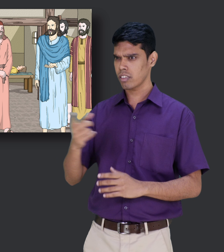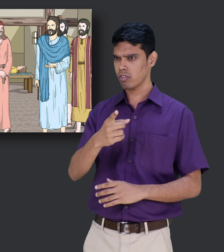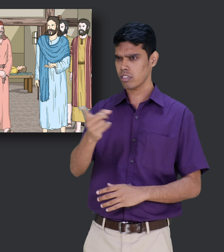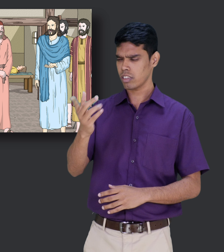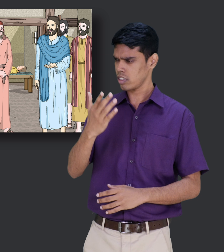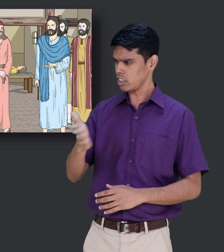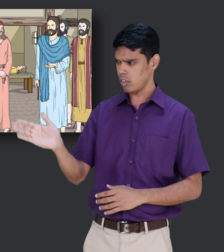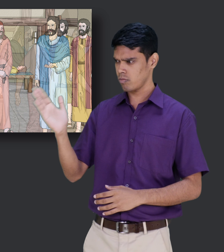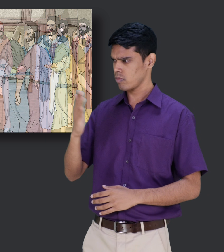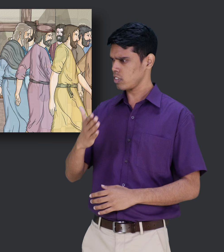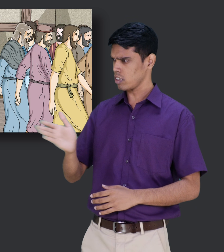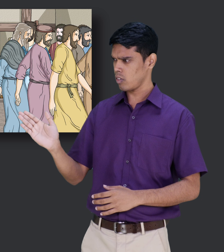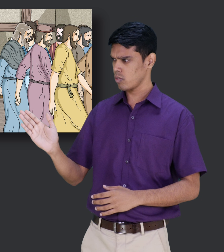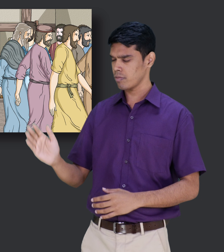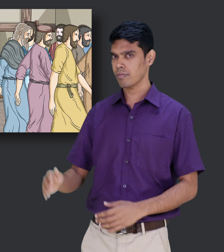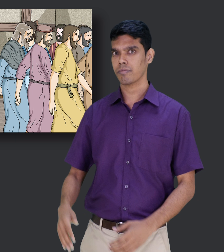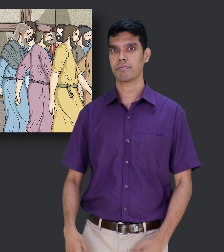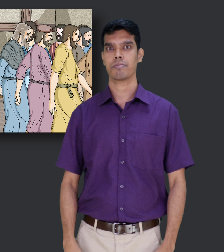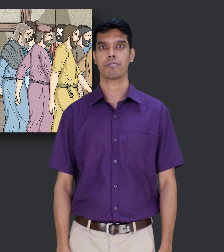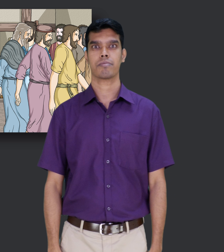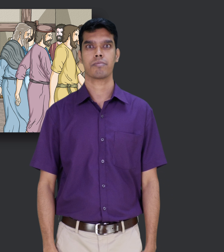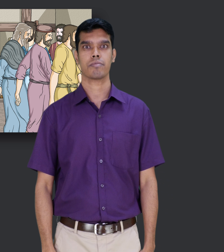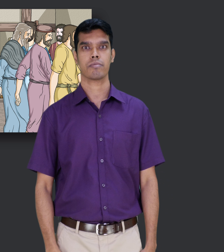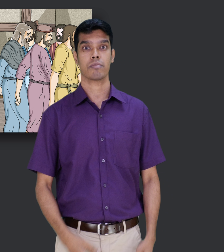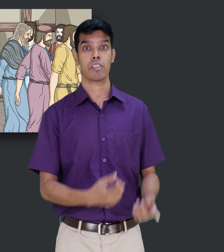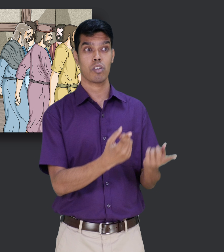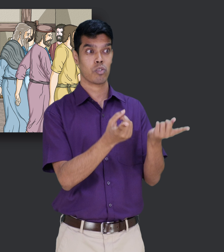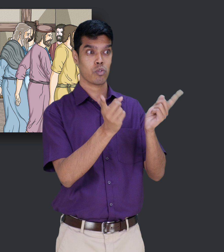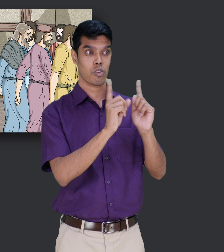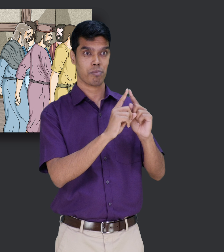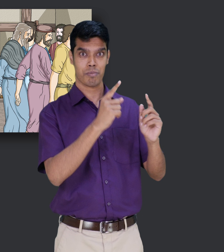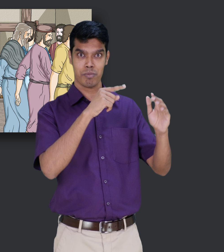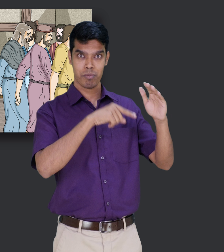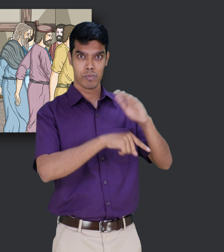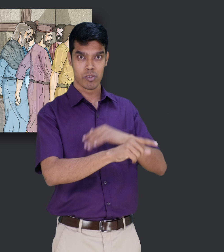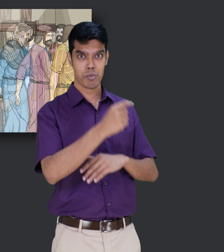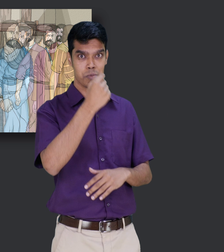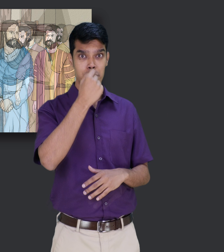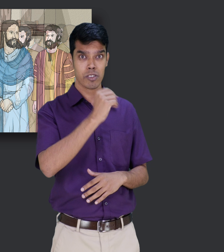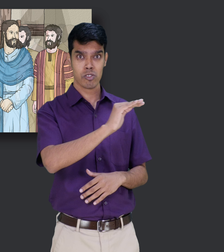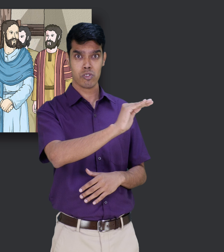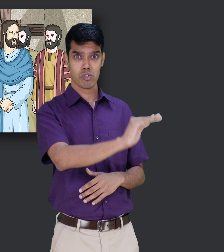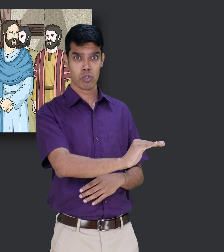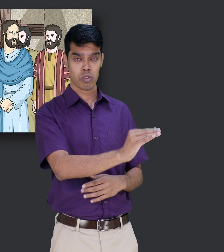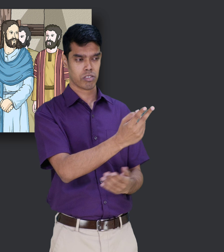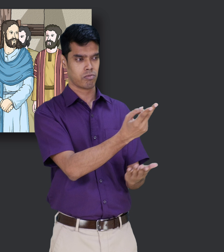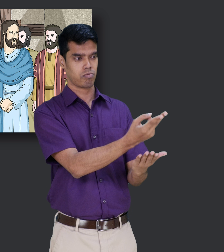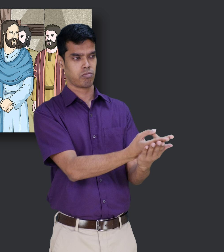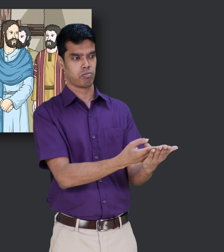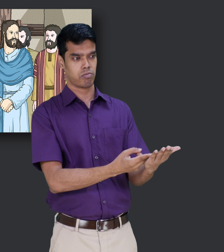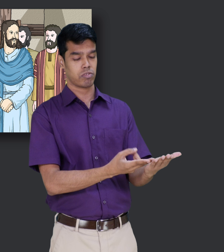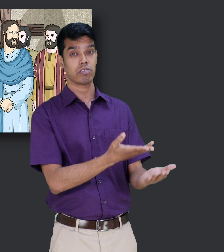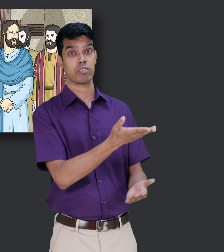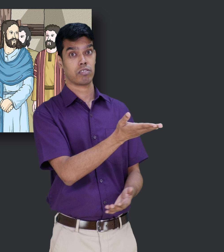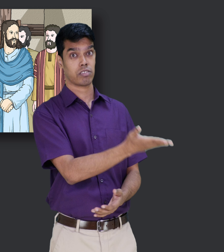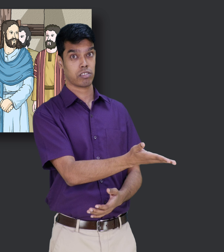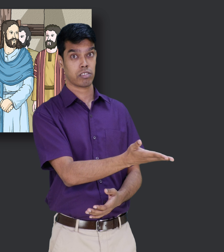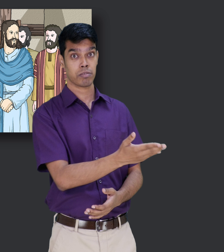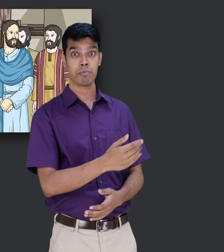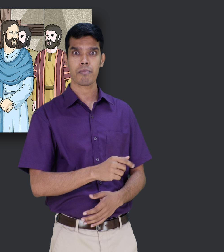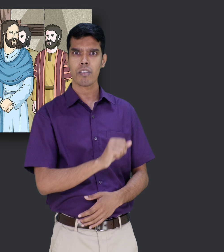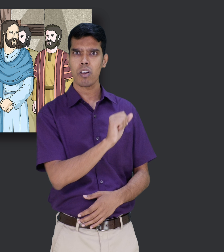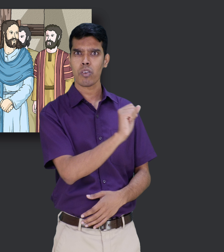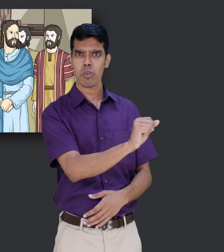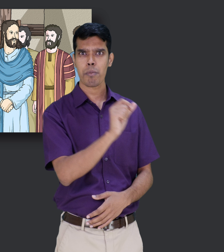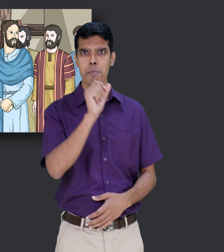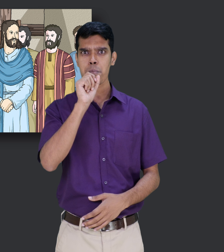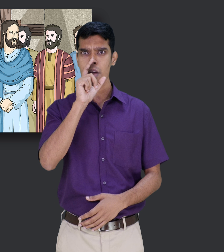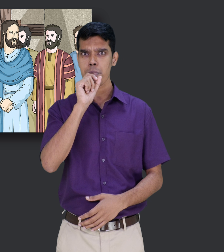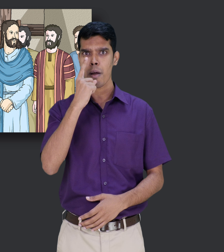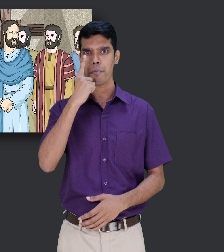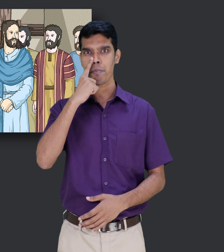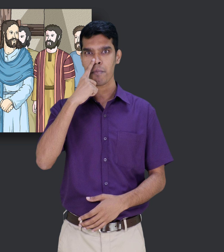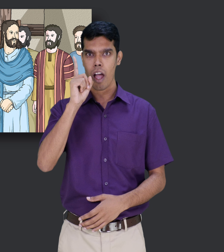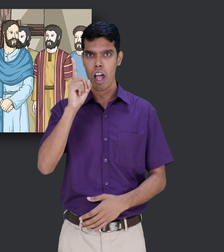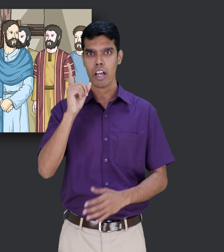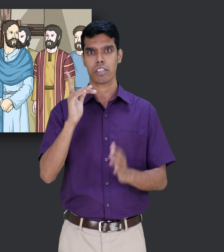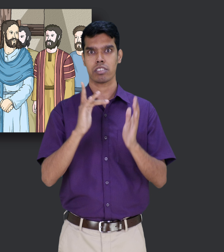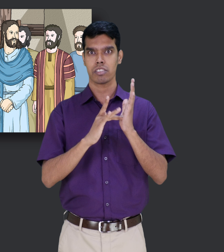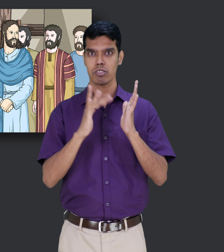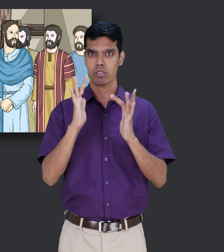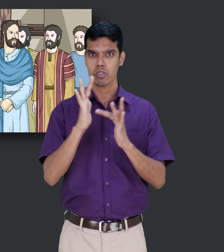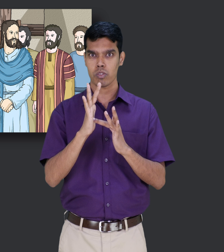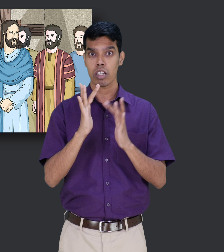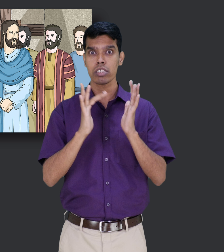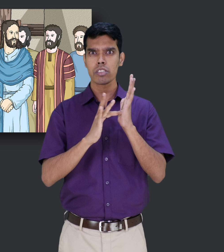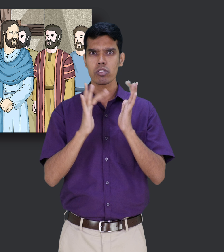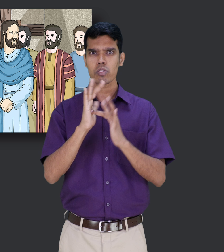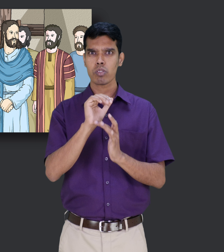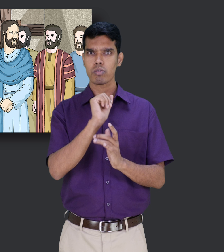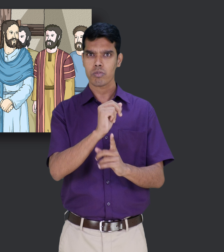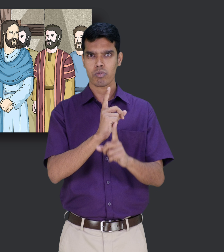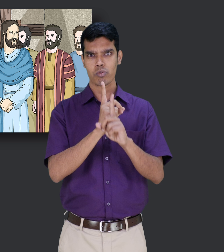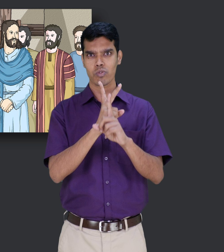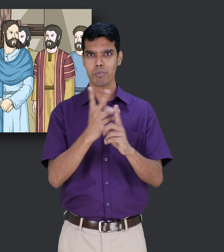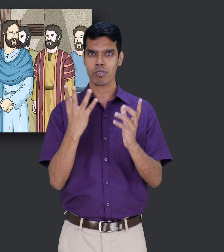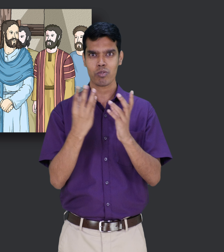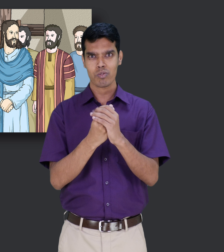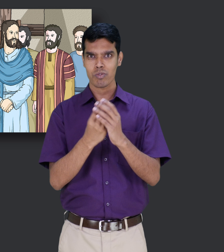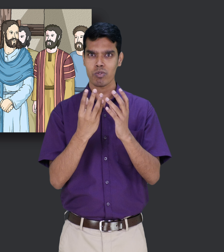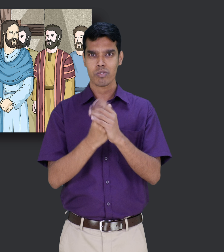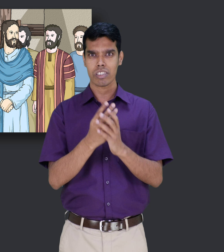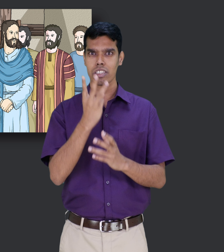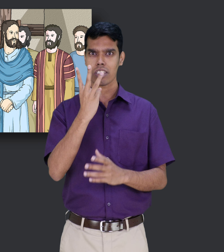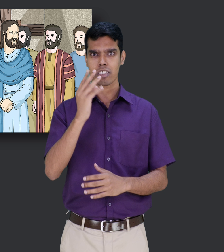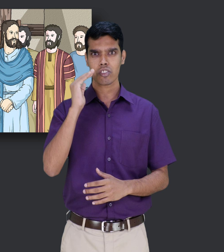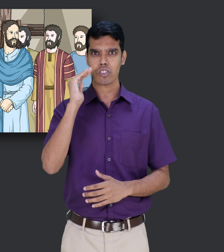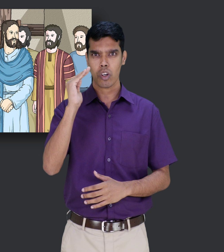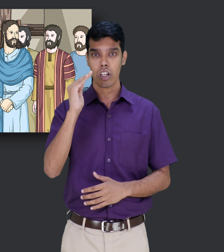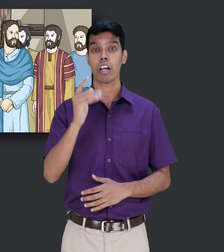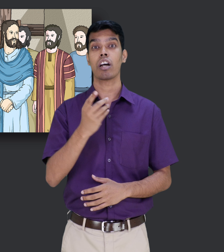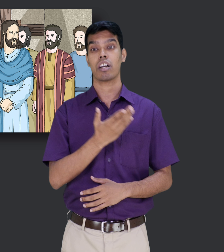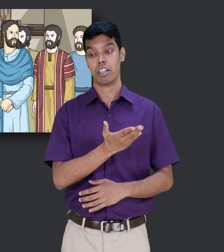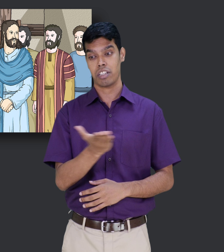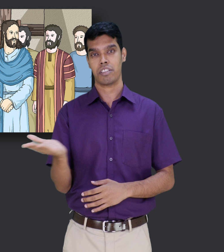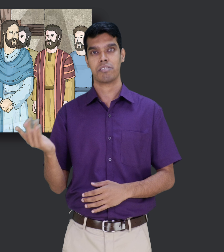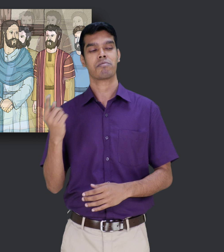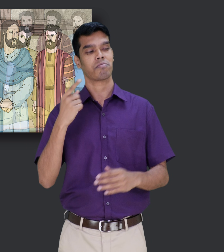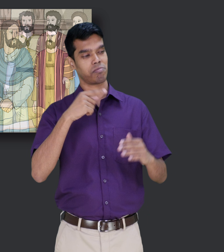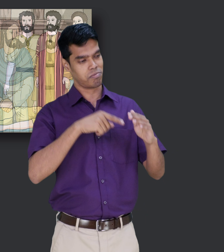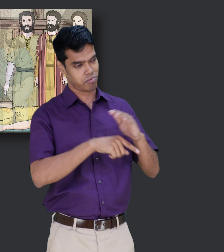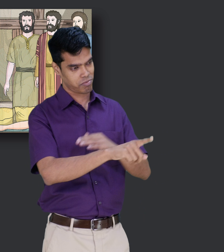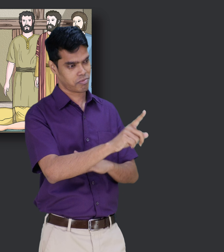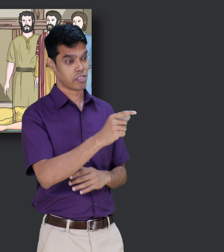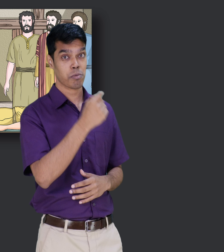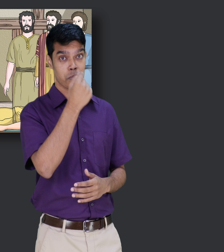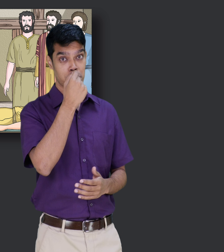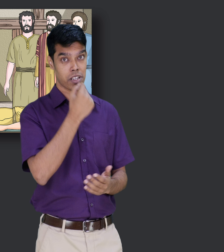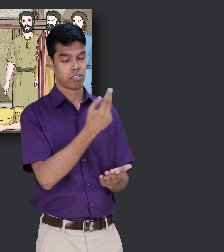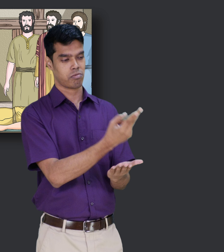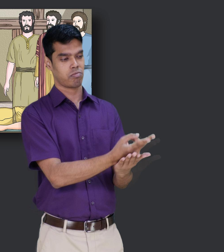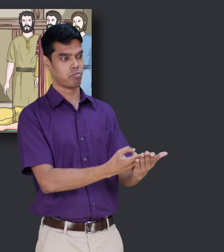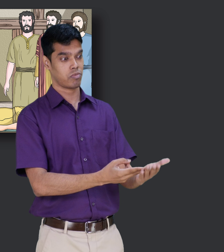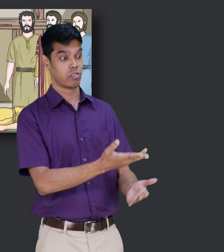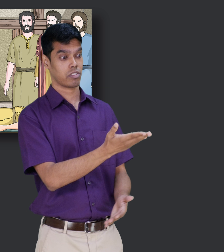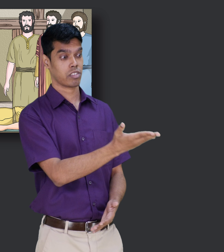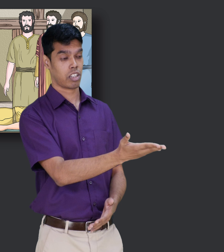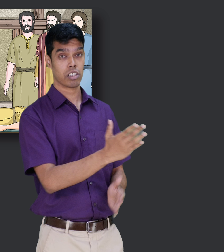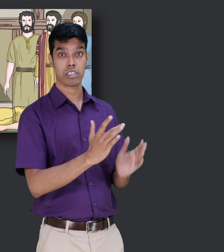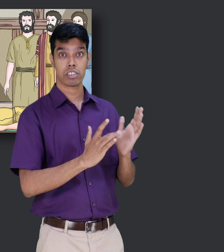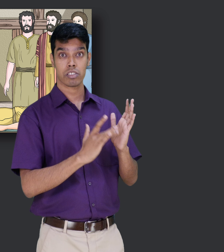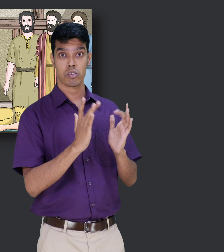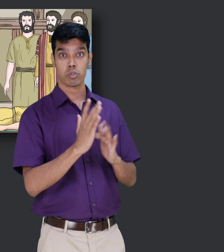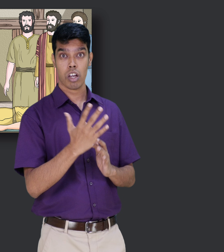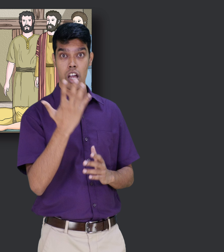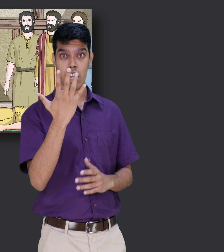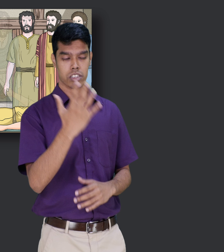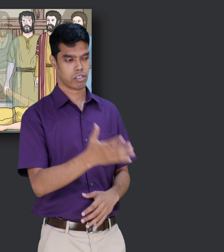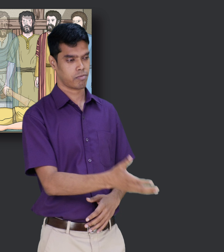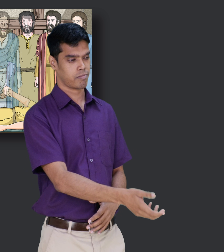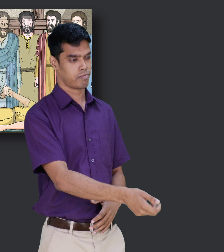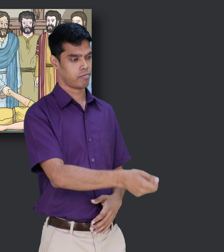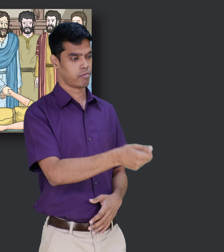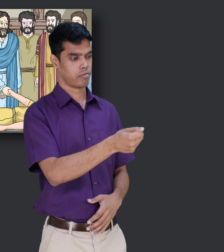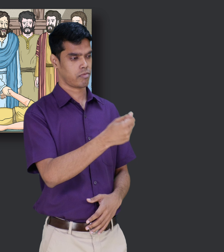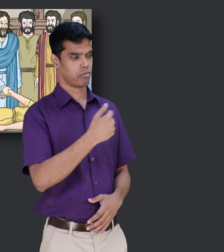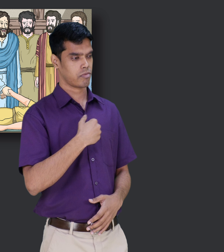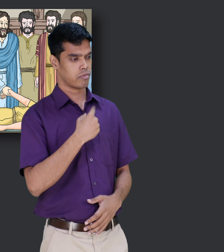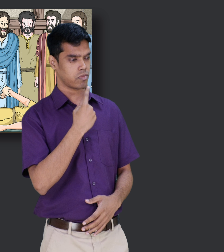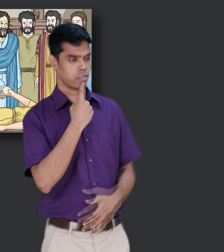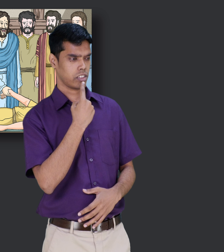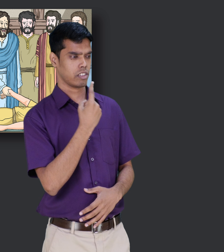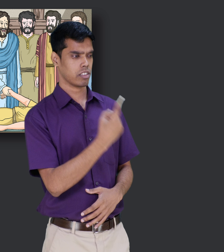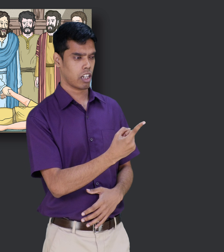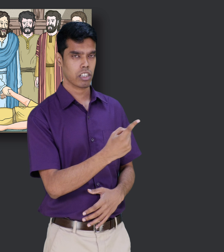After He had put them all outside, He took the child’s father and mother and His own companions, and went in to see the child.